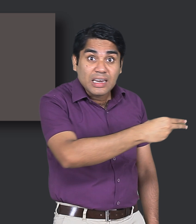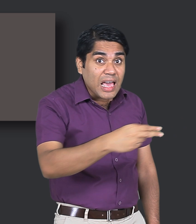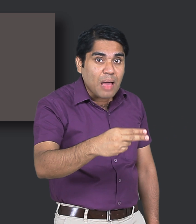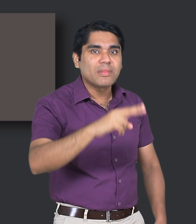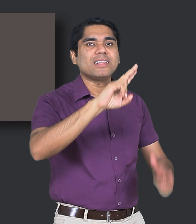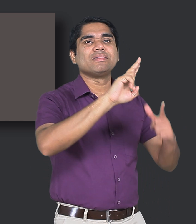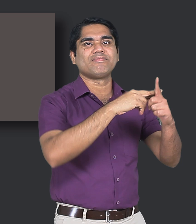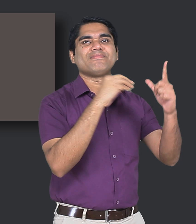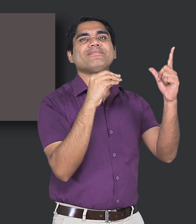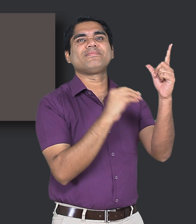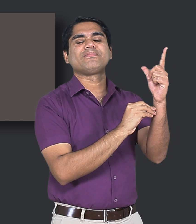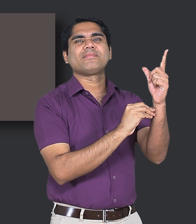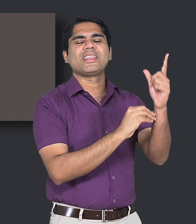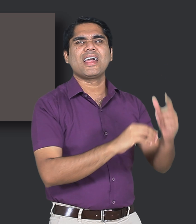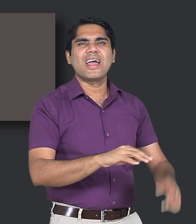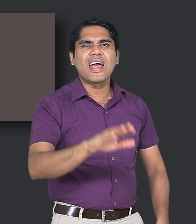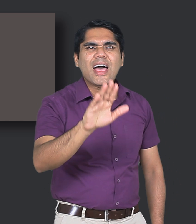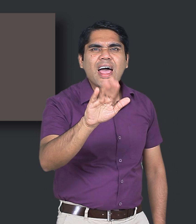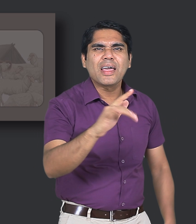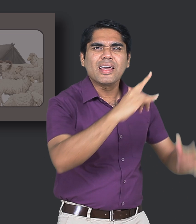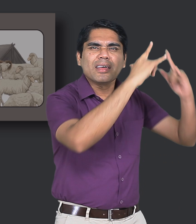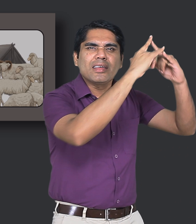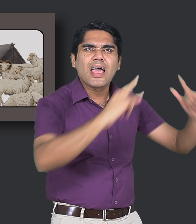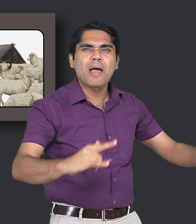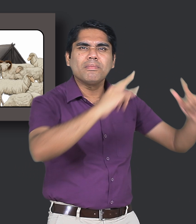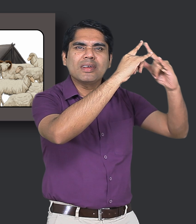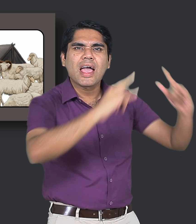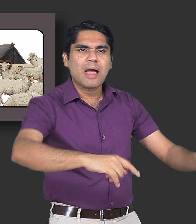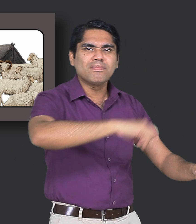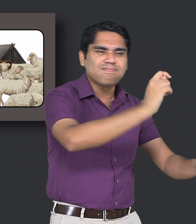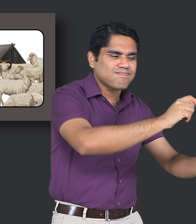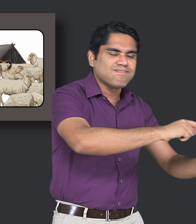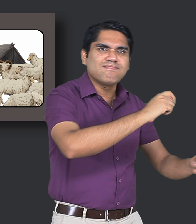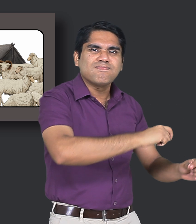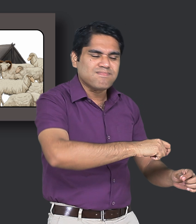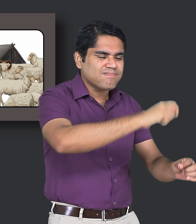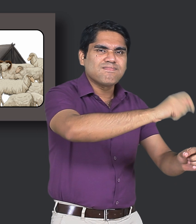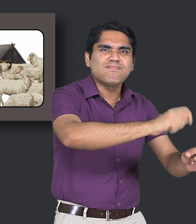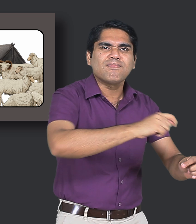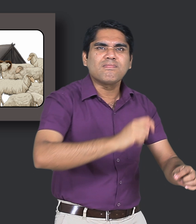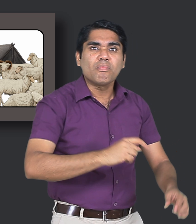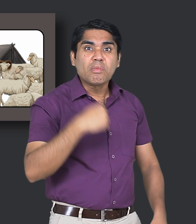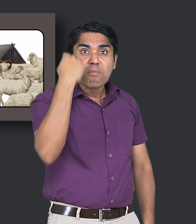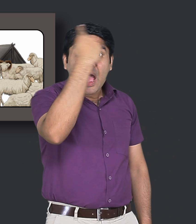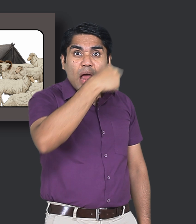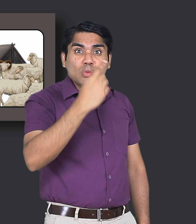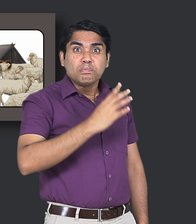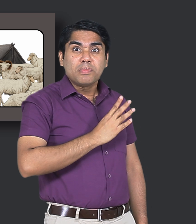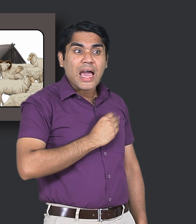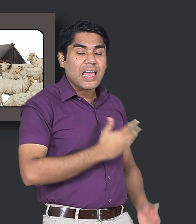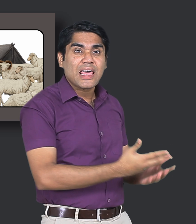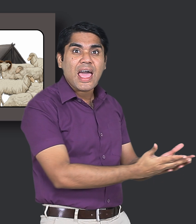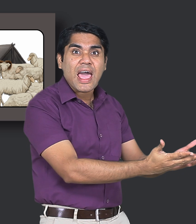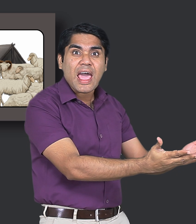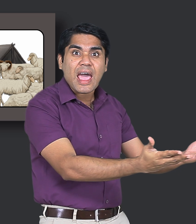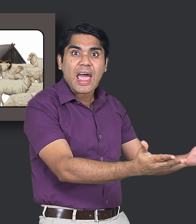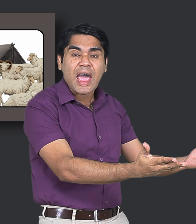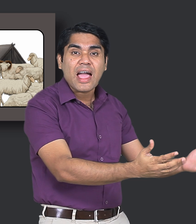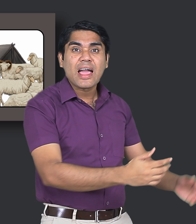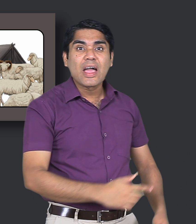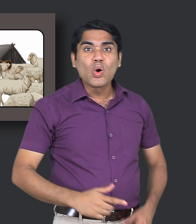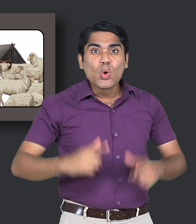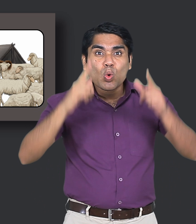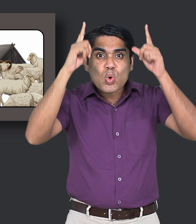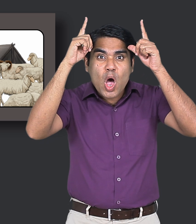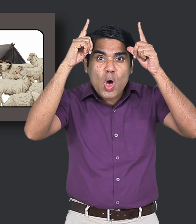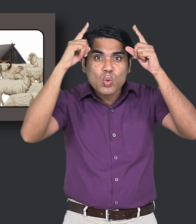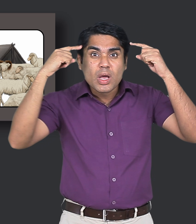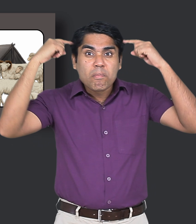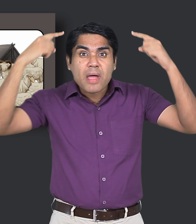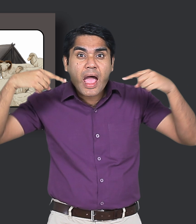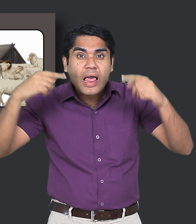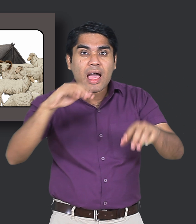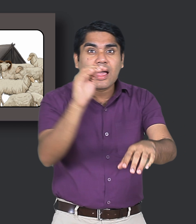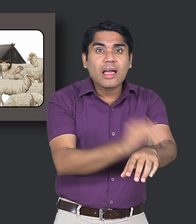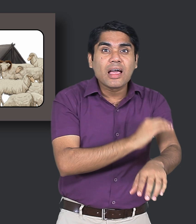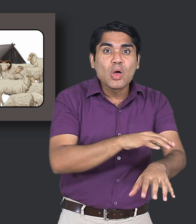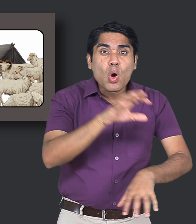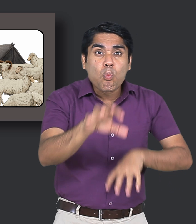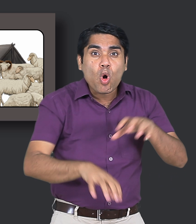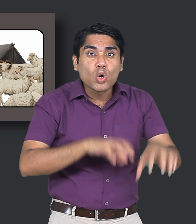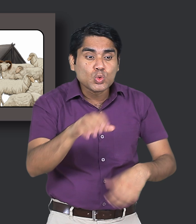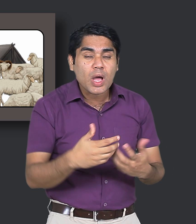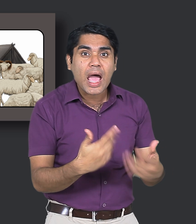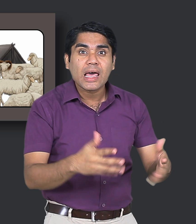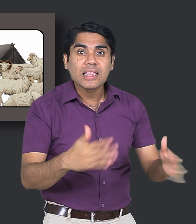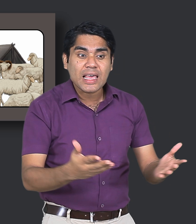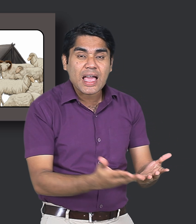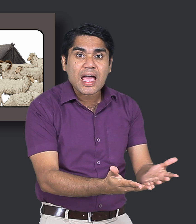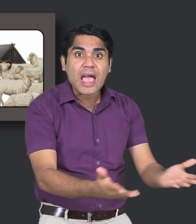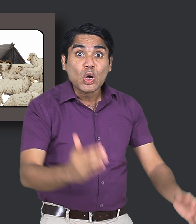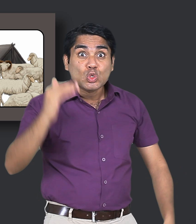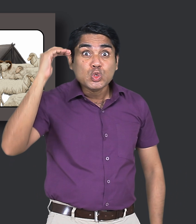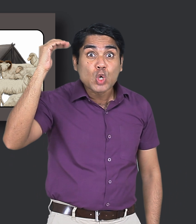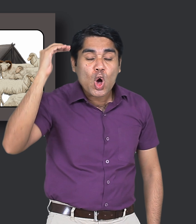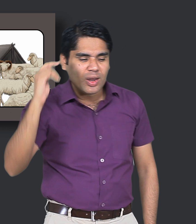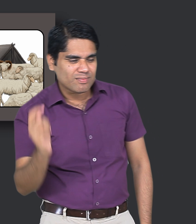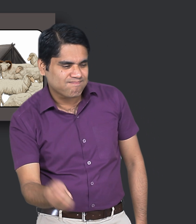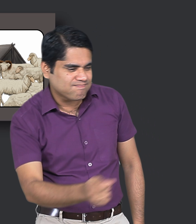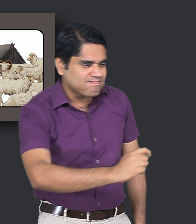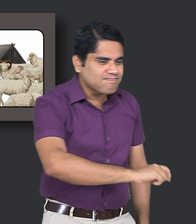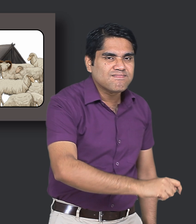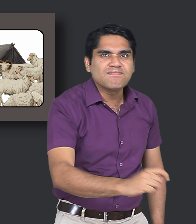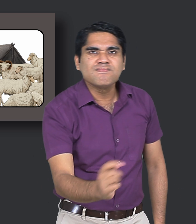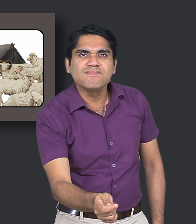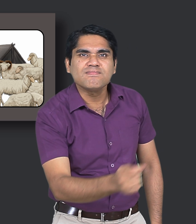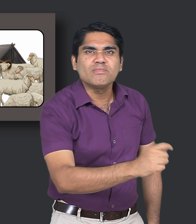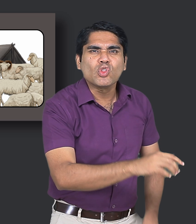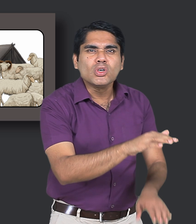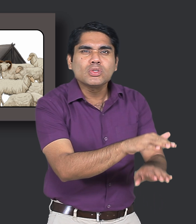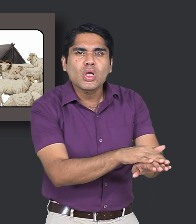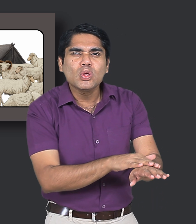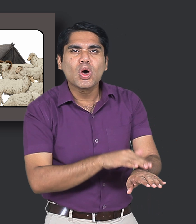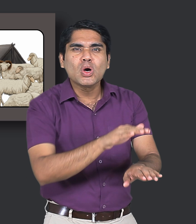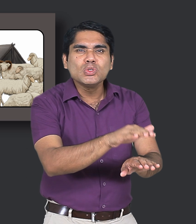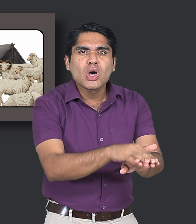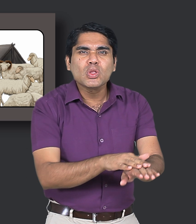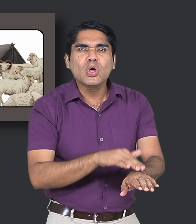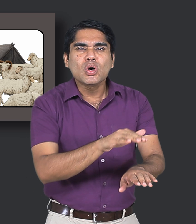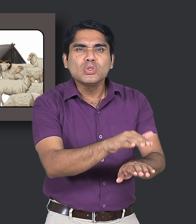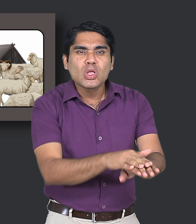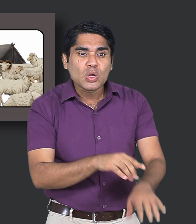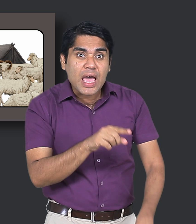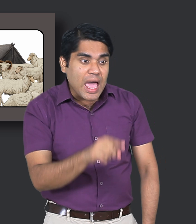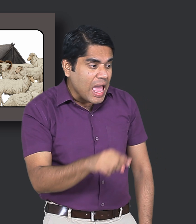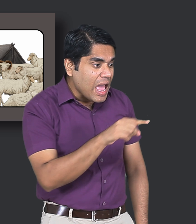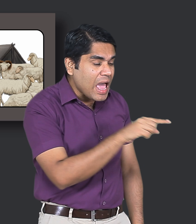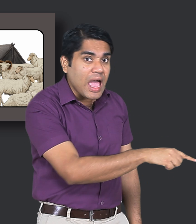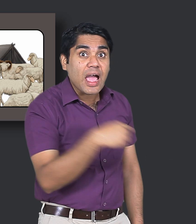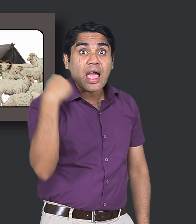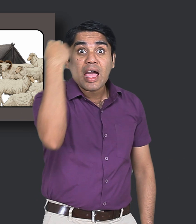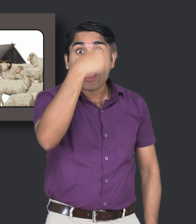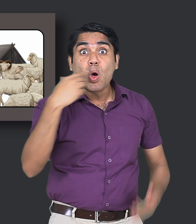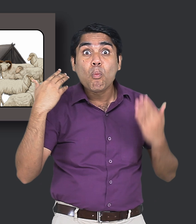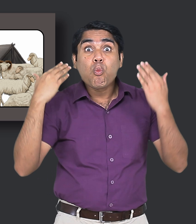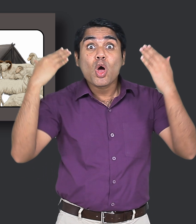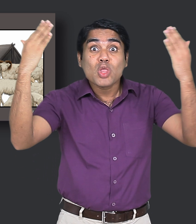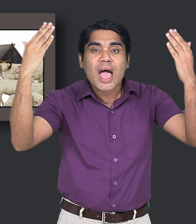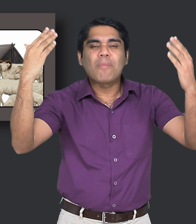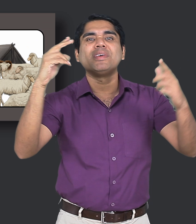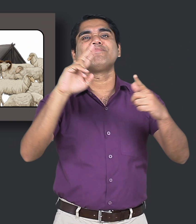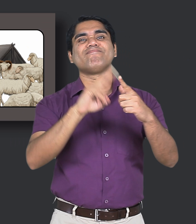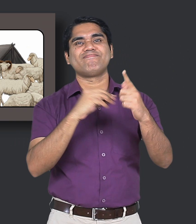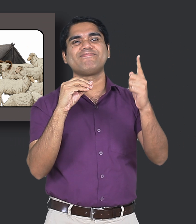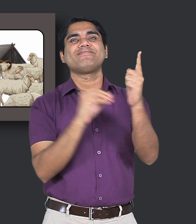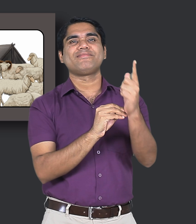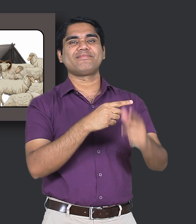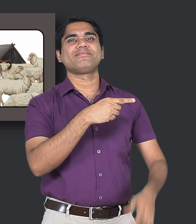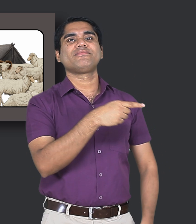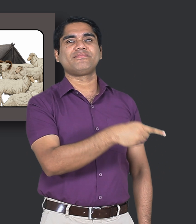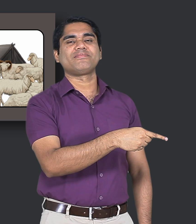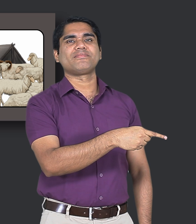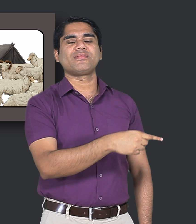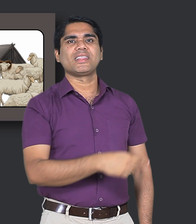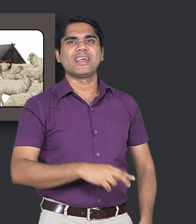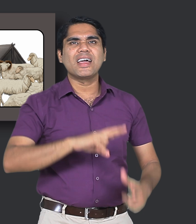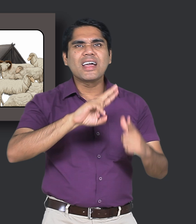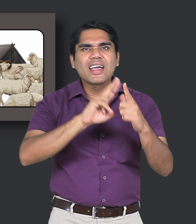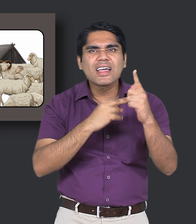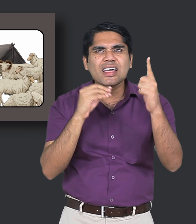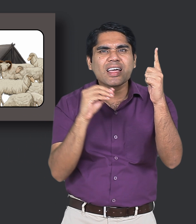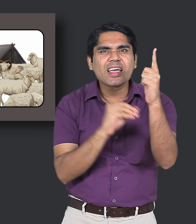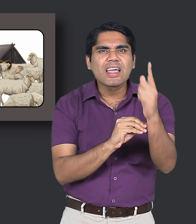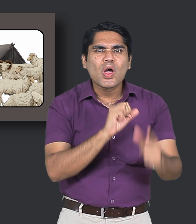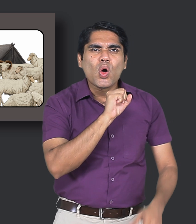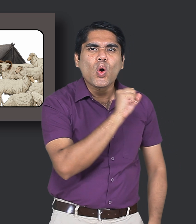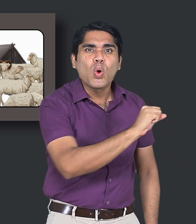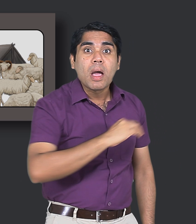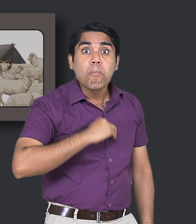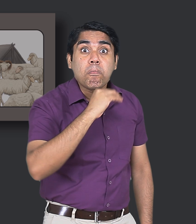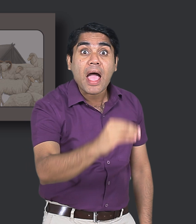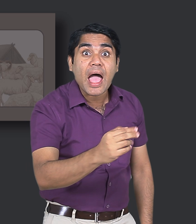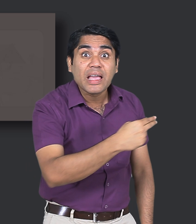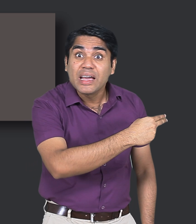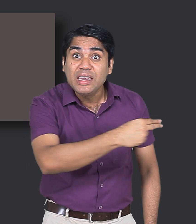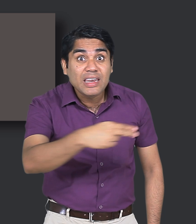he was the father of those who dwell in tents and raise livestock.